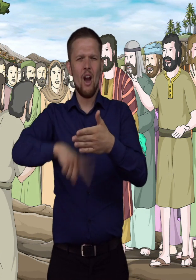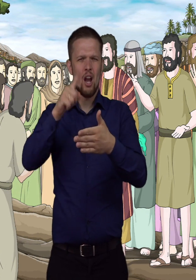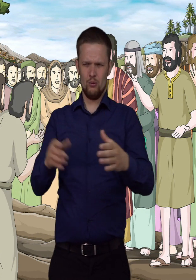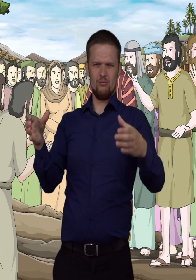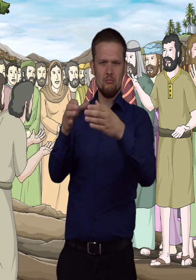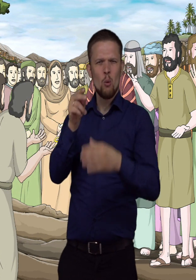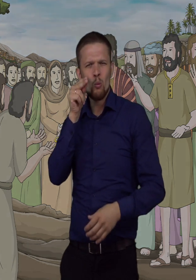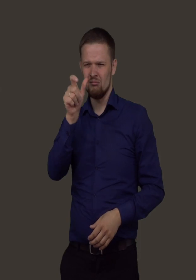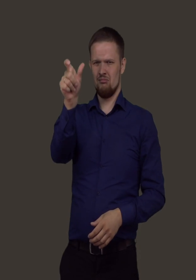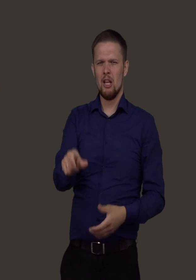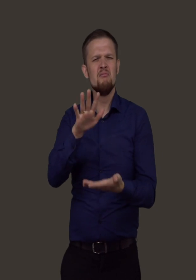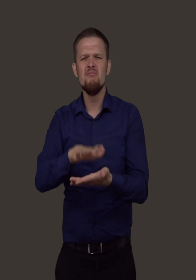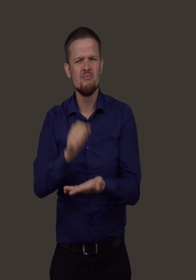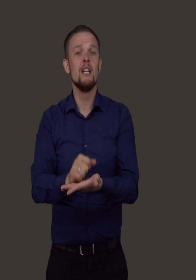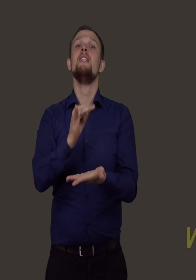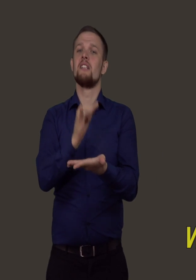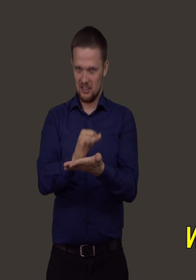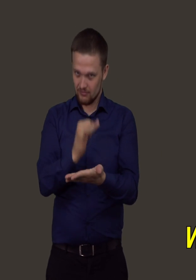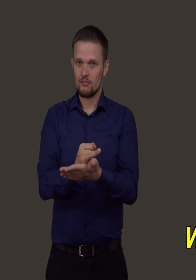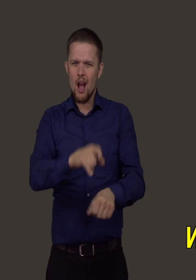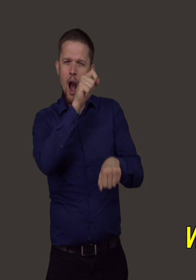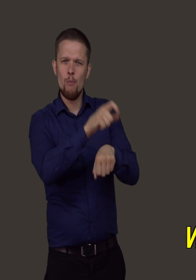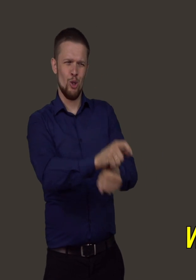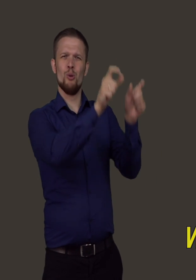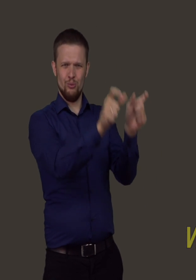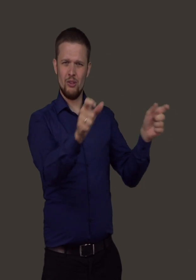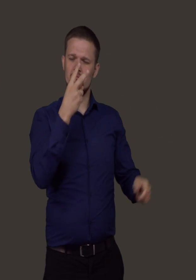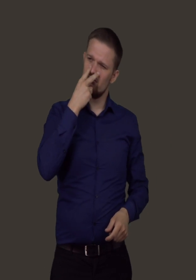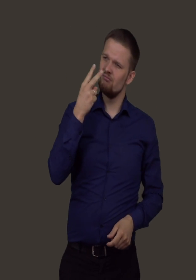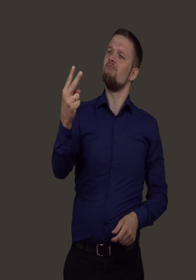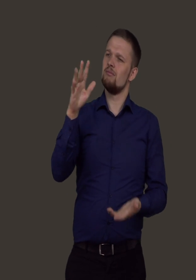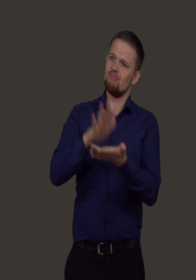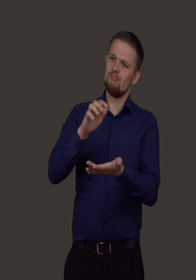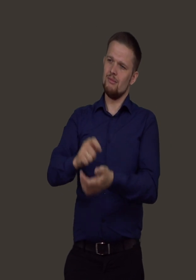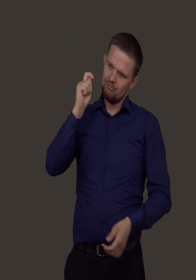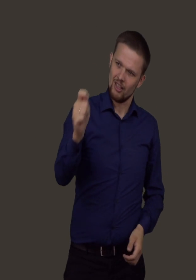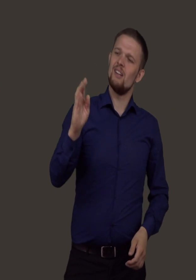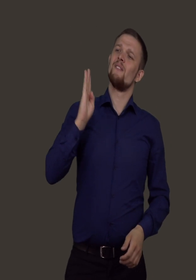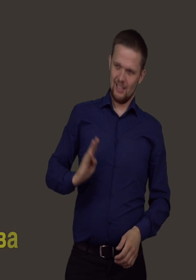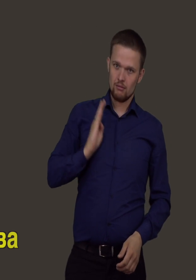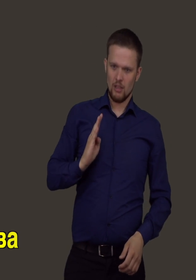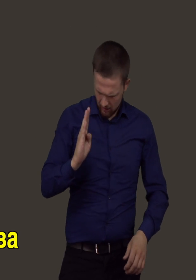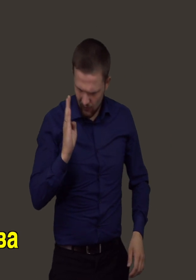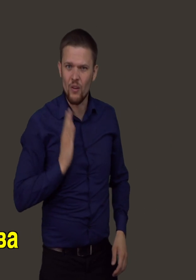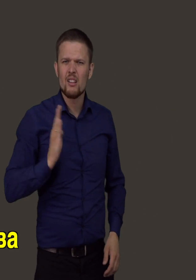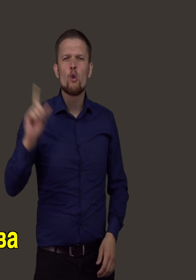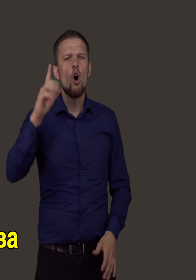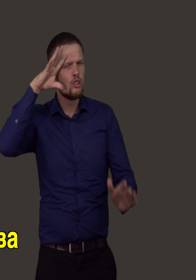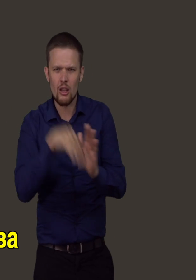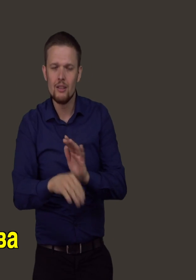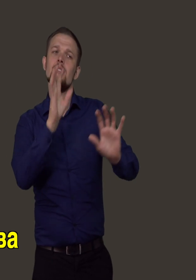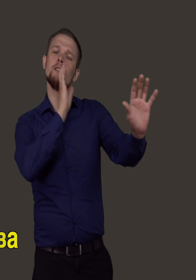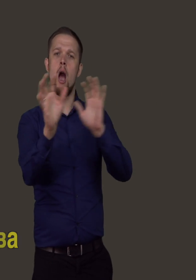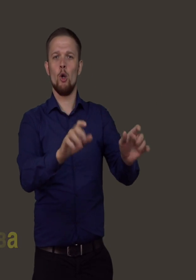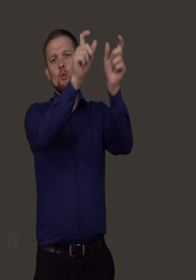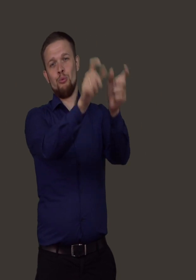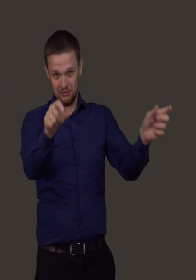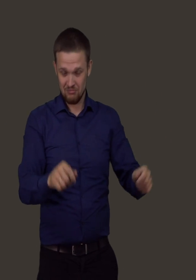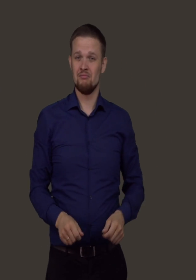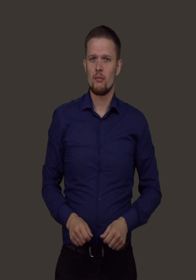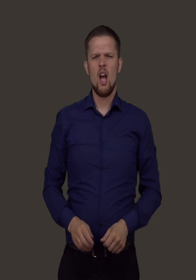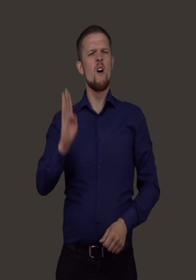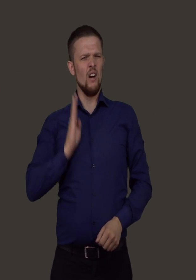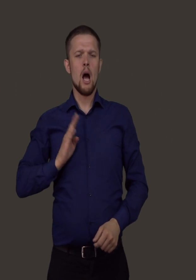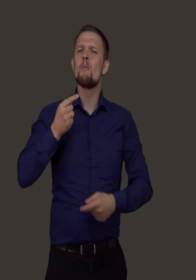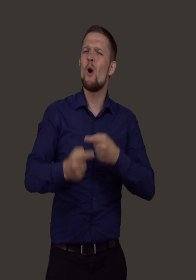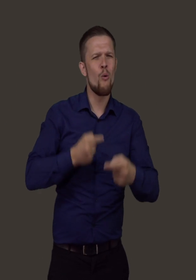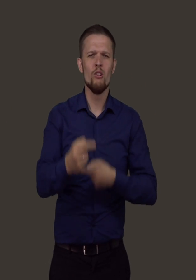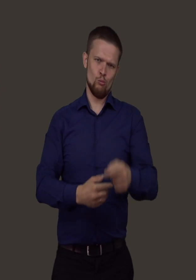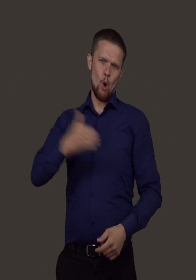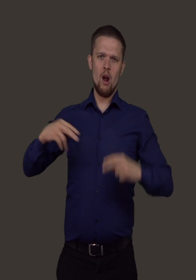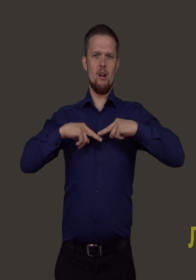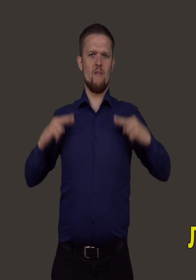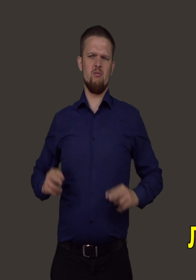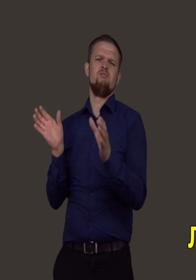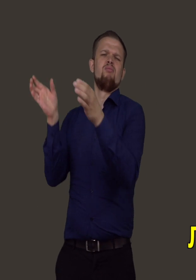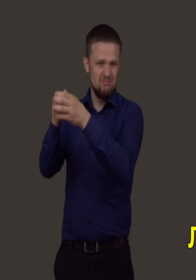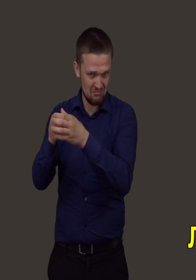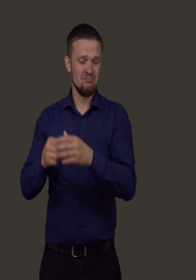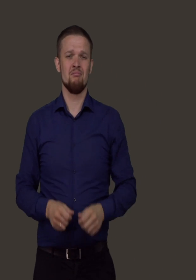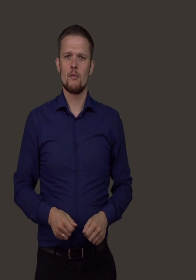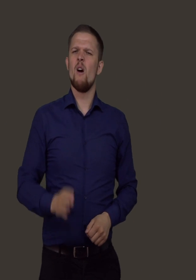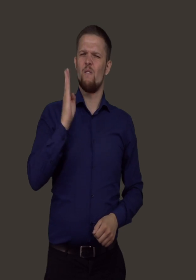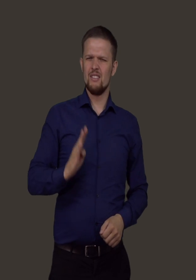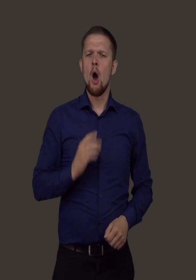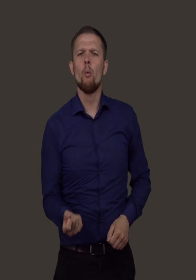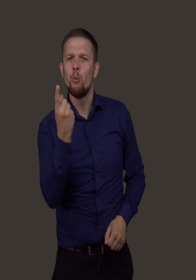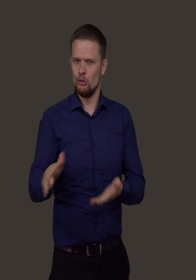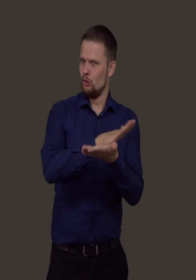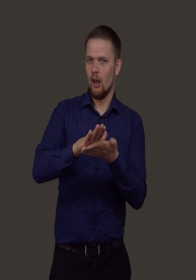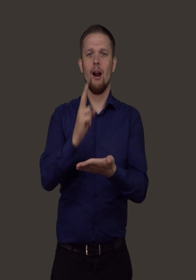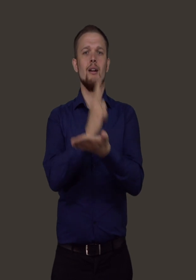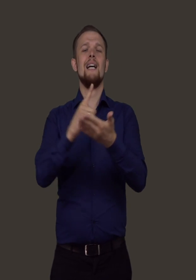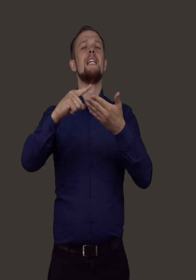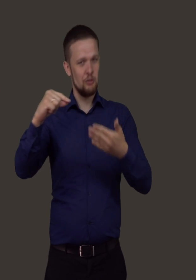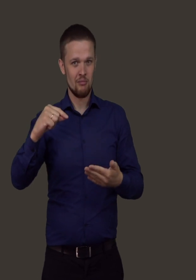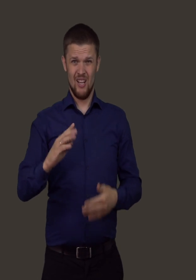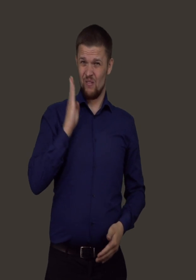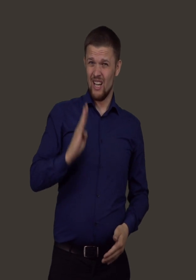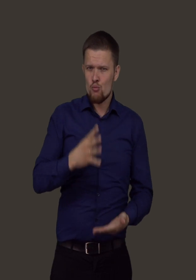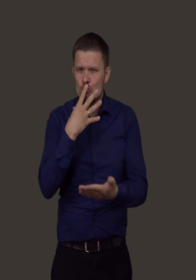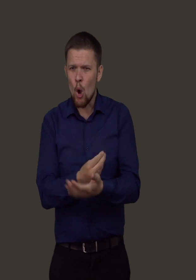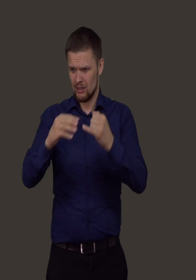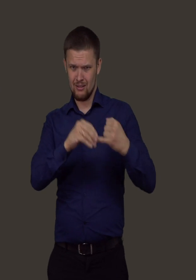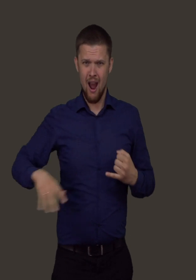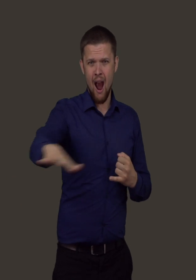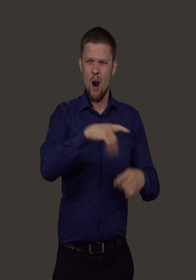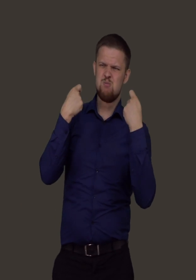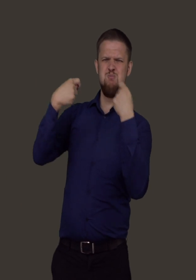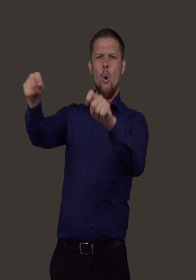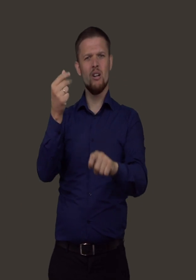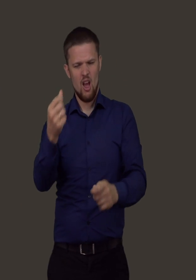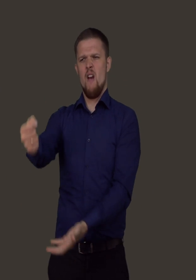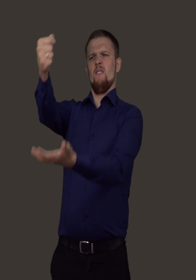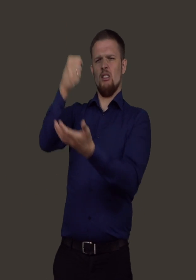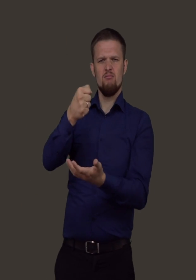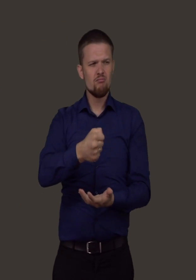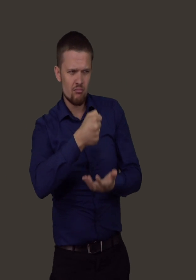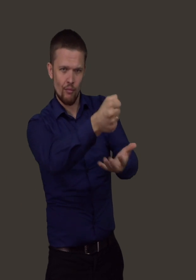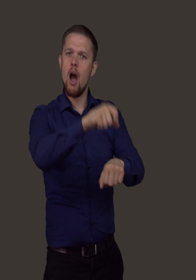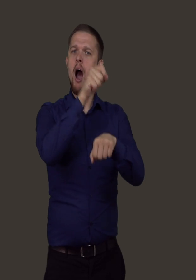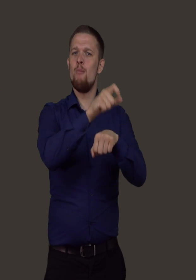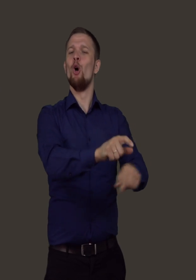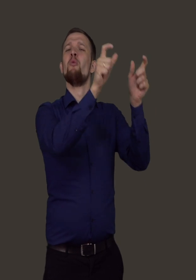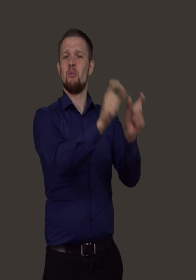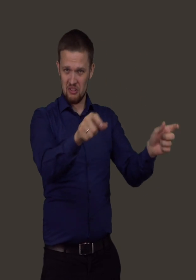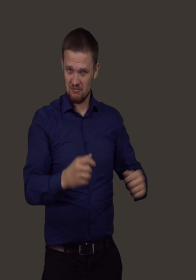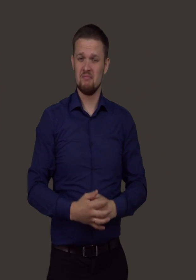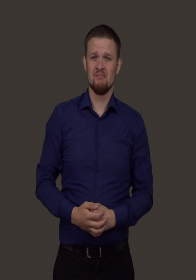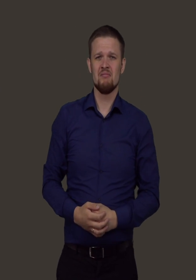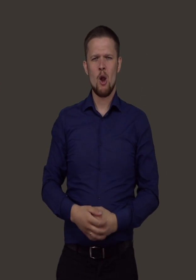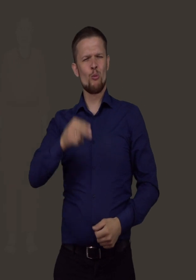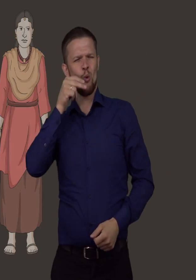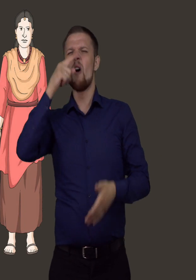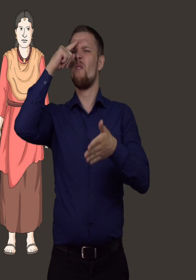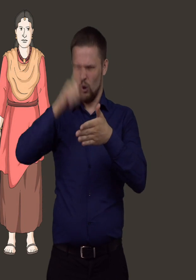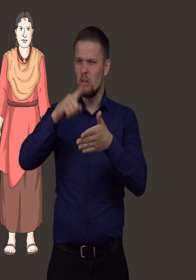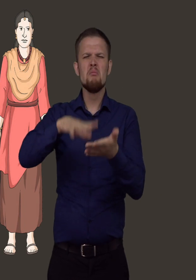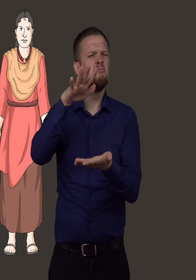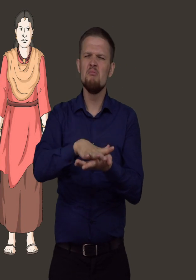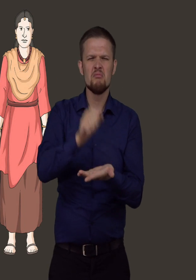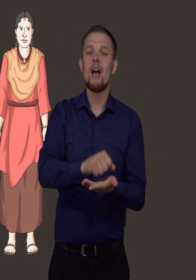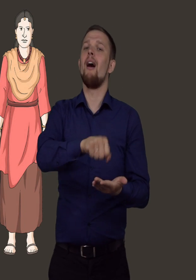Joseph, a Levite from Cyprus, whom the apostles called Barnabas (meaning Son of Encouragement), sold a field he owned, brought the money, and laid it at the apostles’ feet.